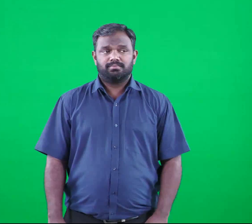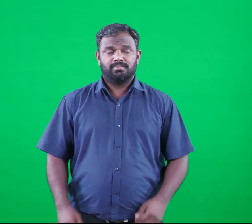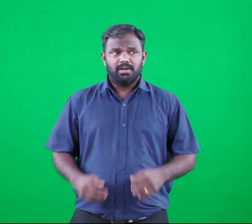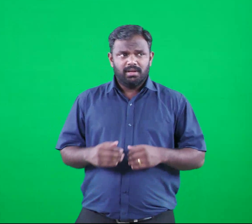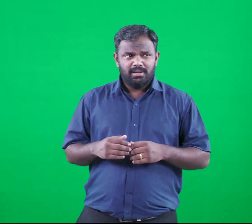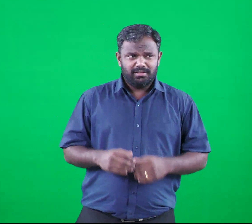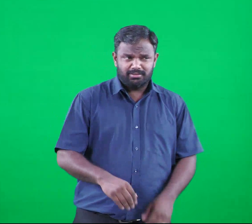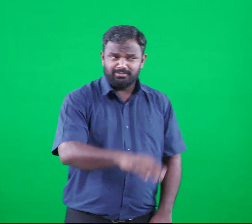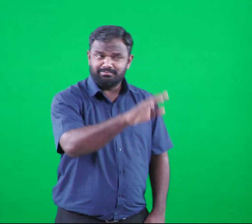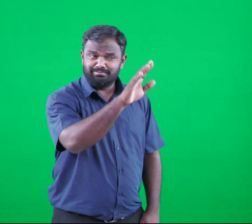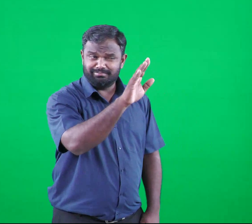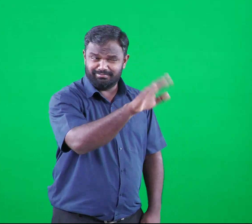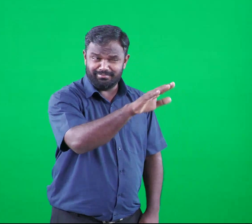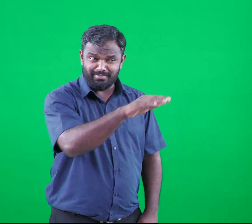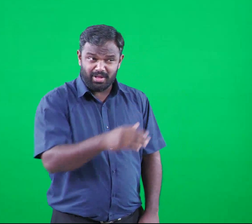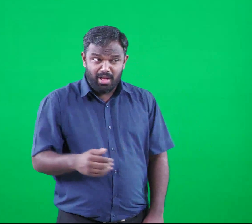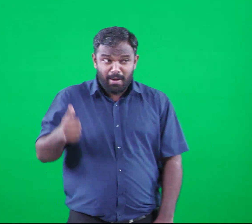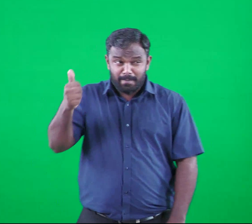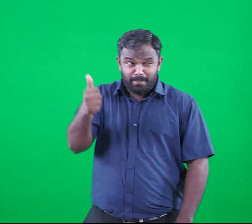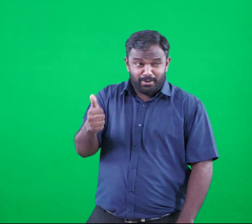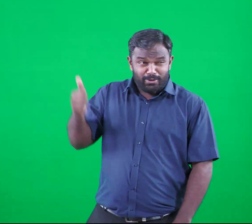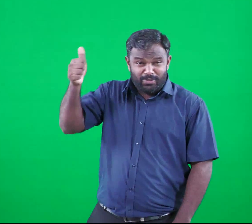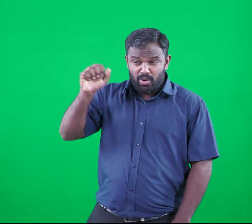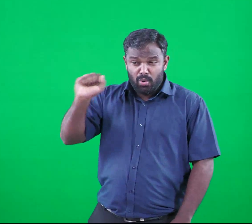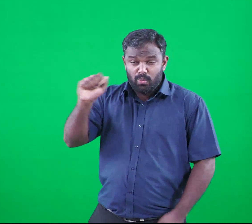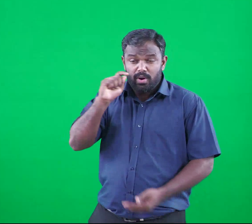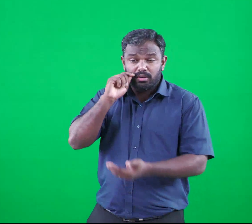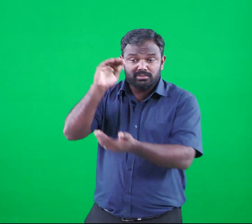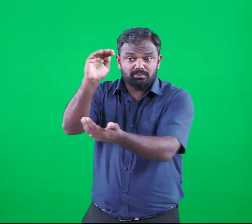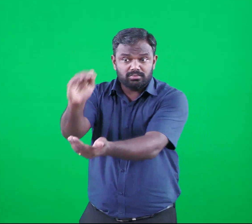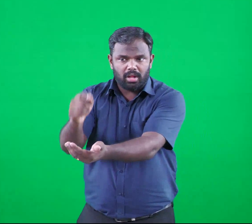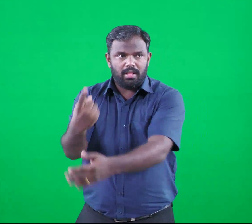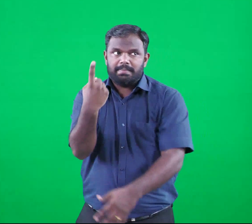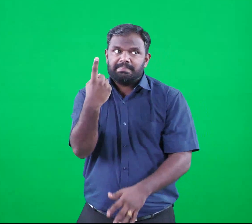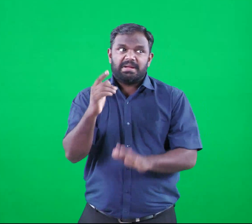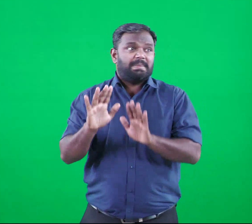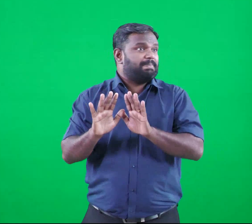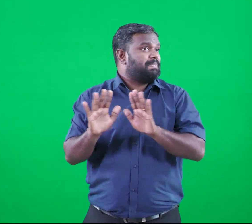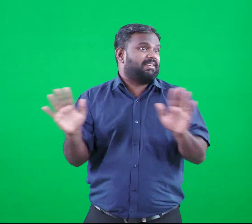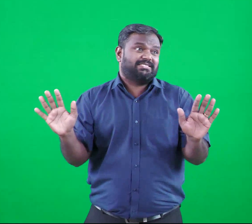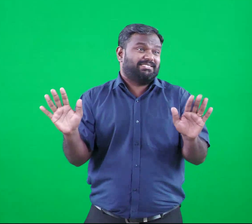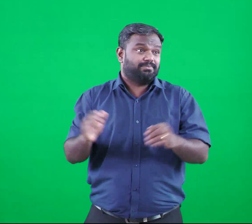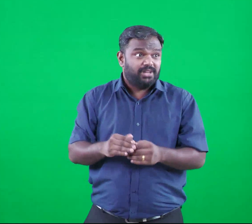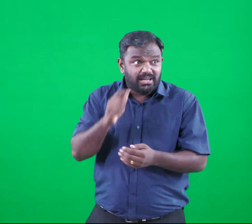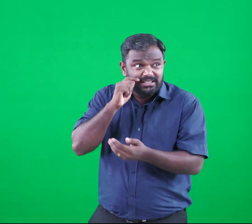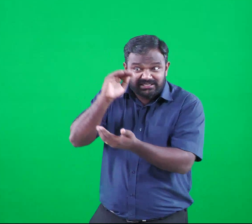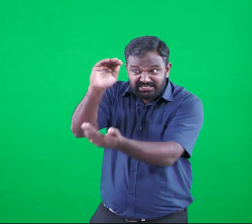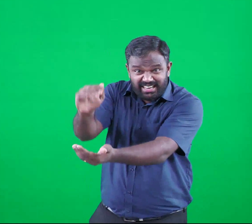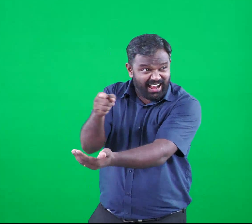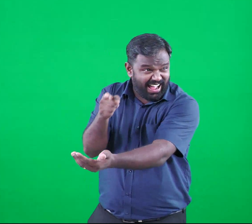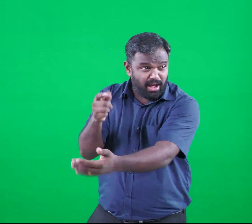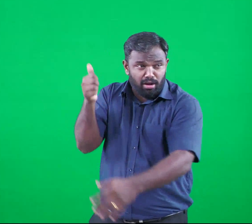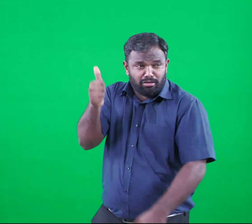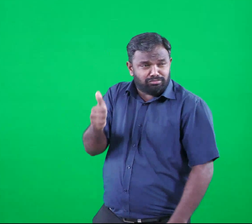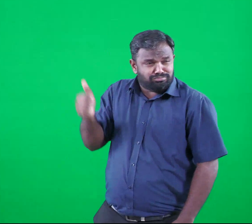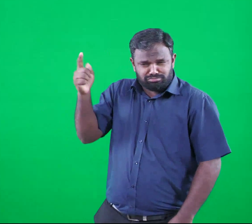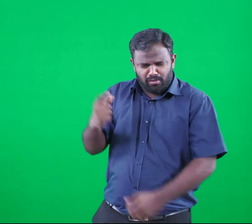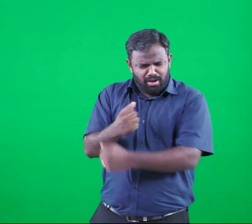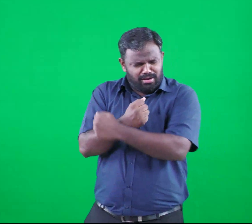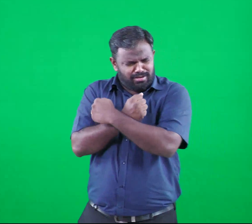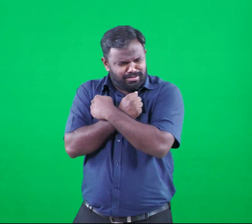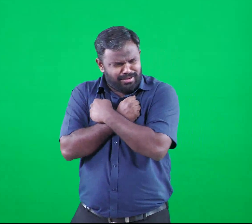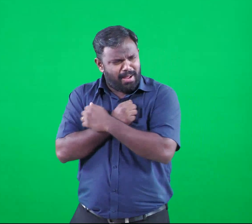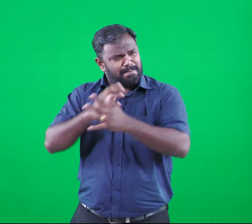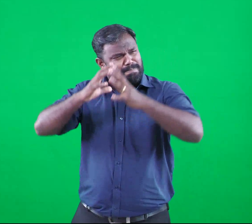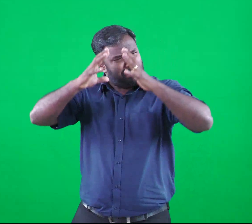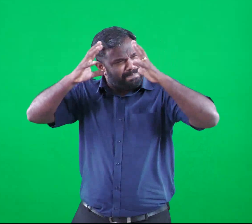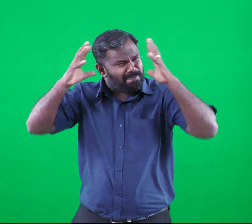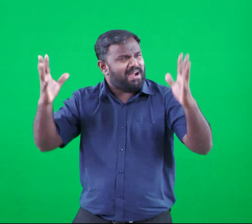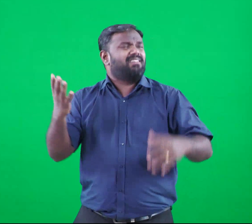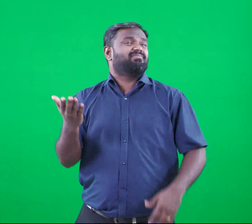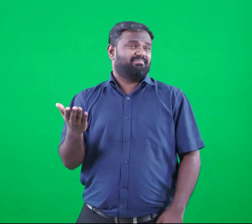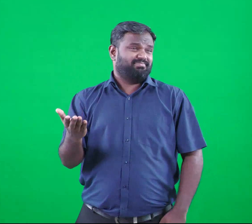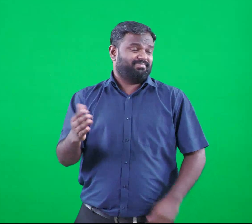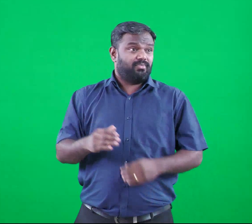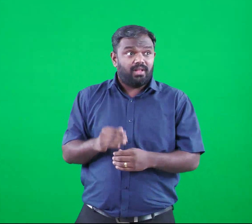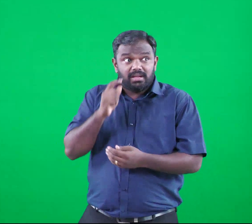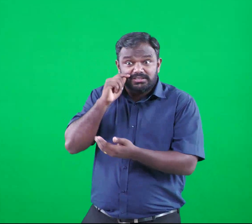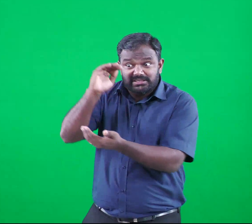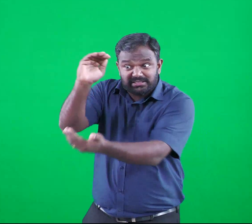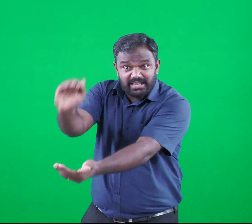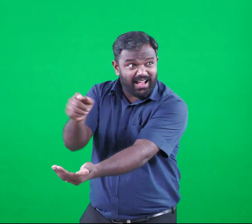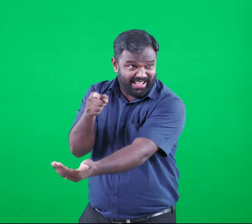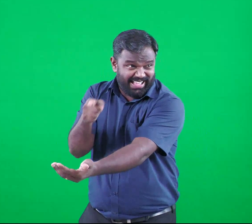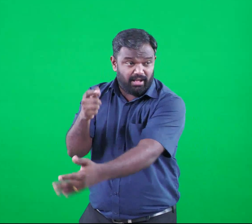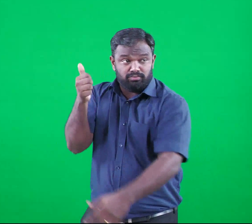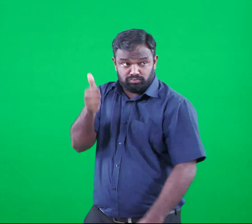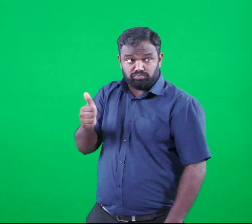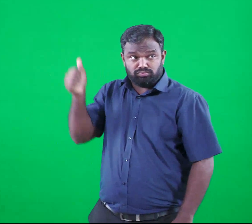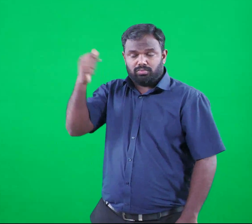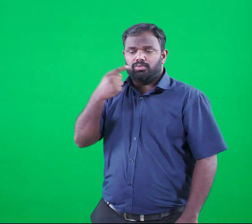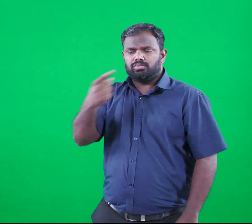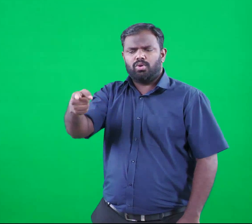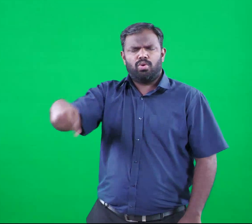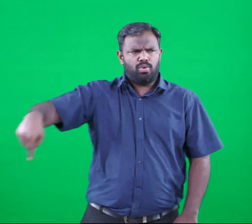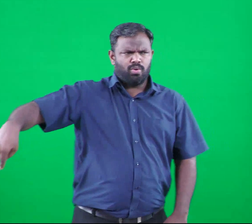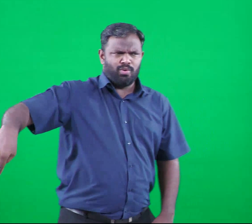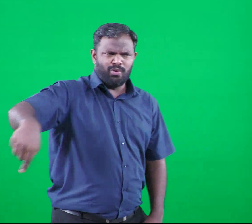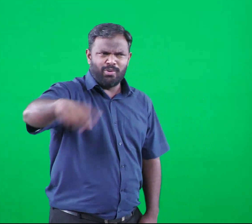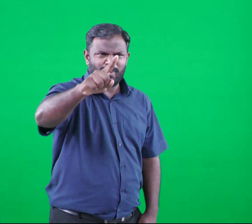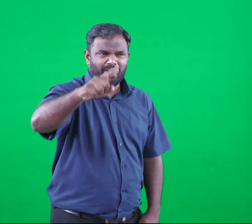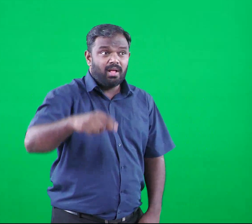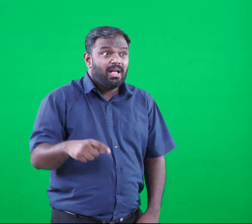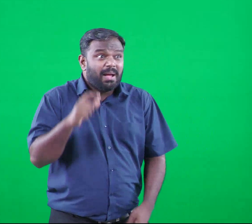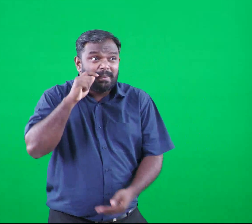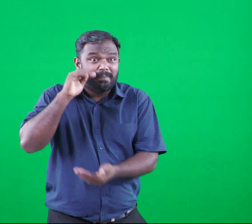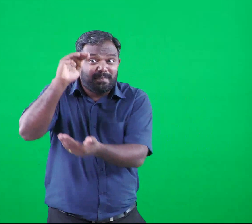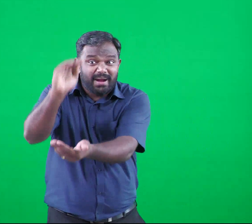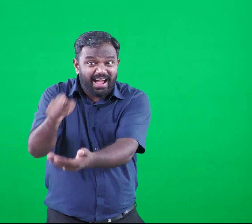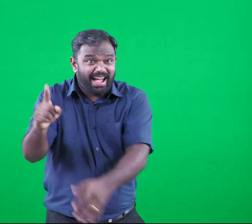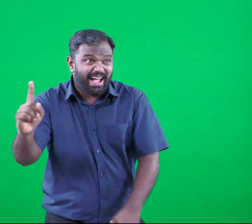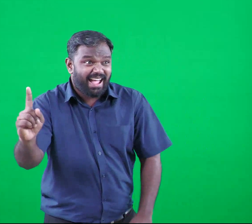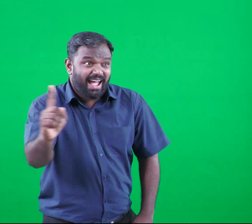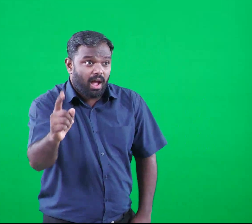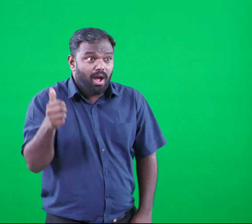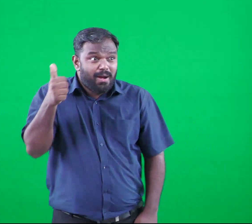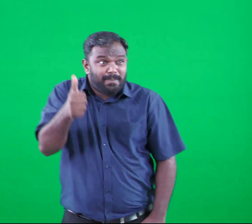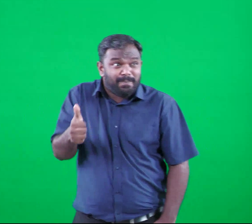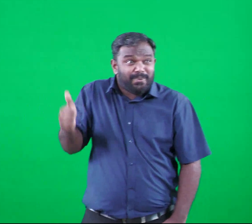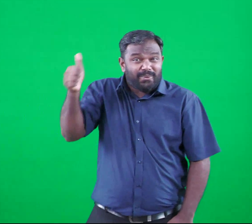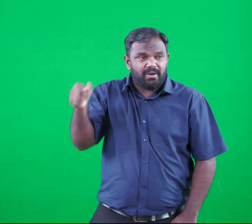Finally, having one beloved son, he sent him to them.